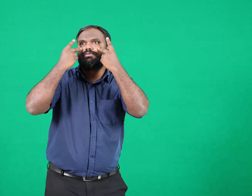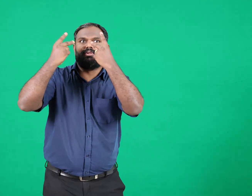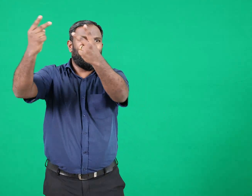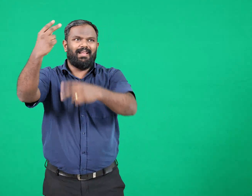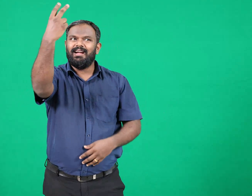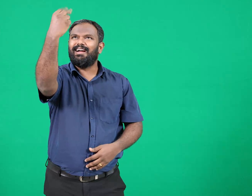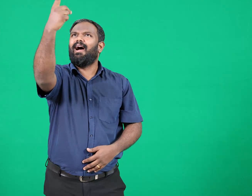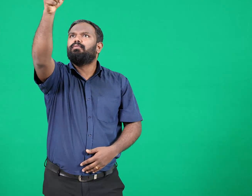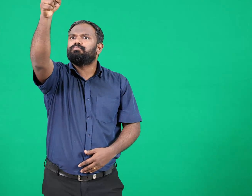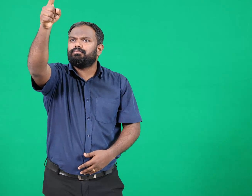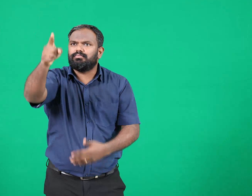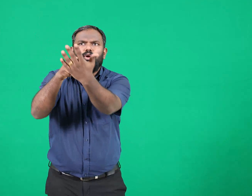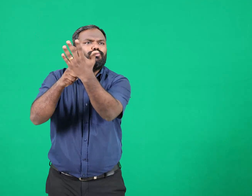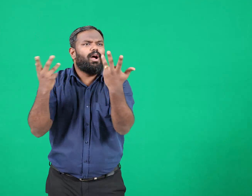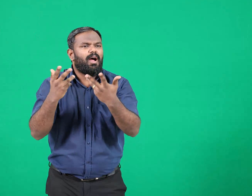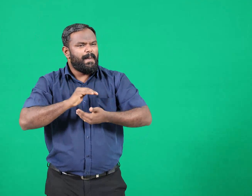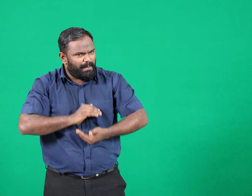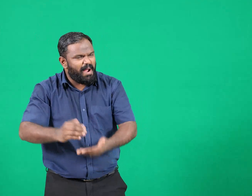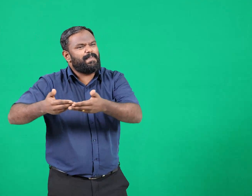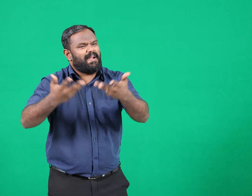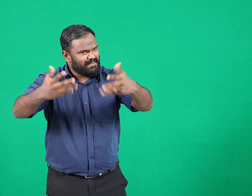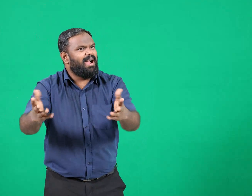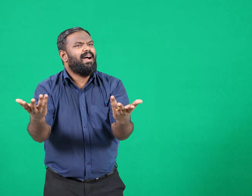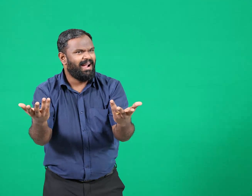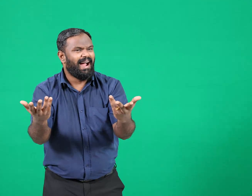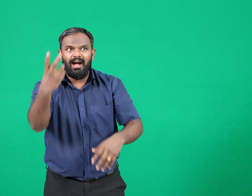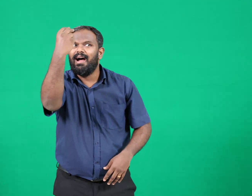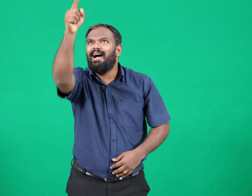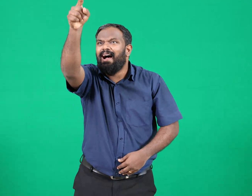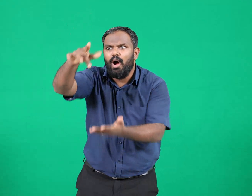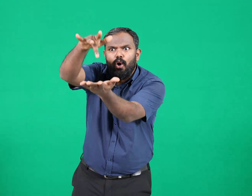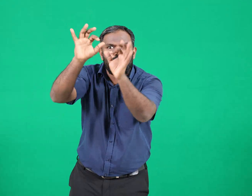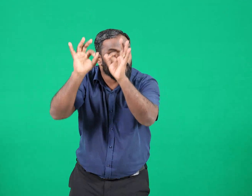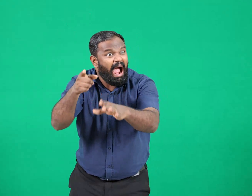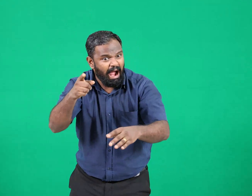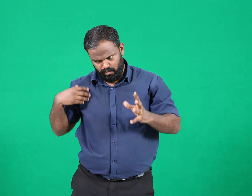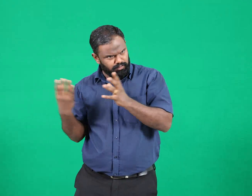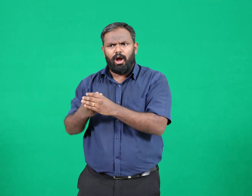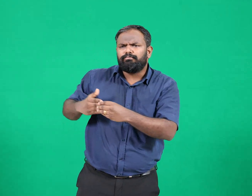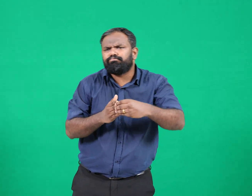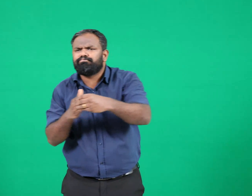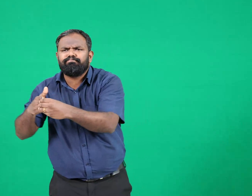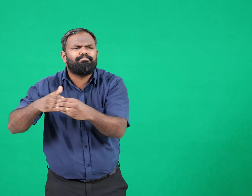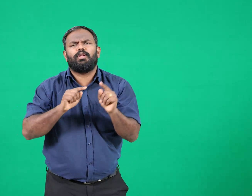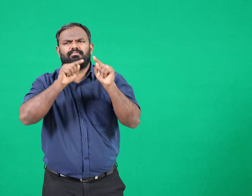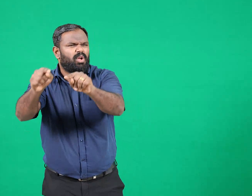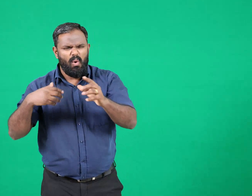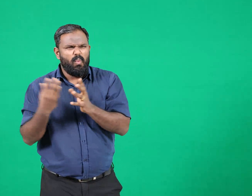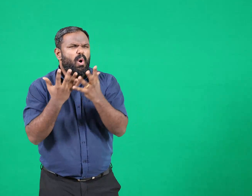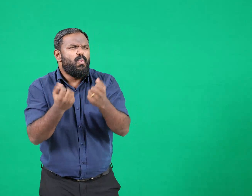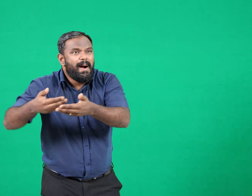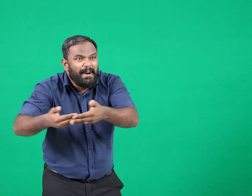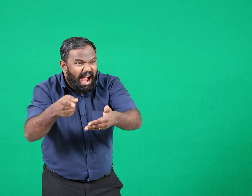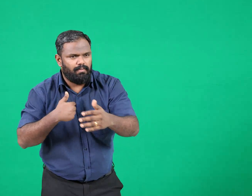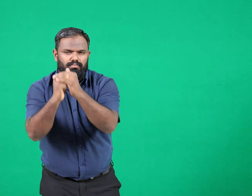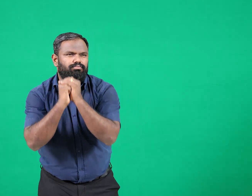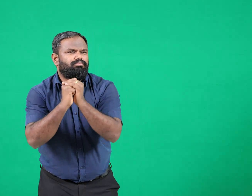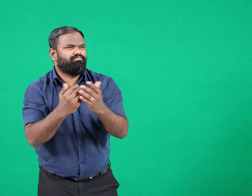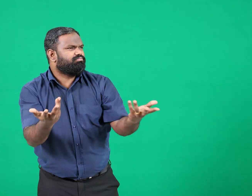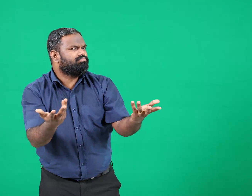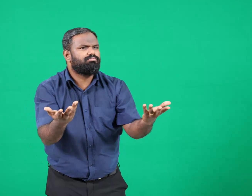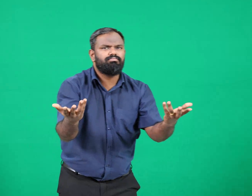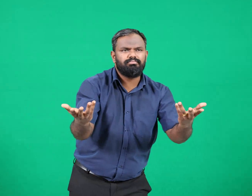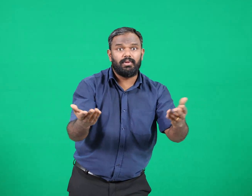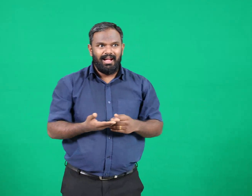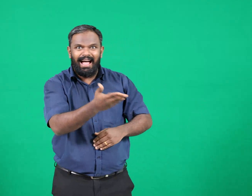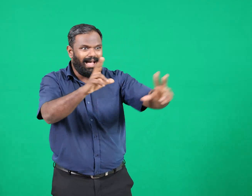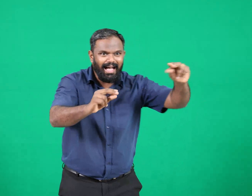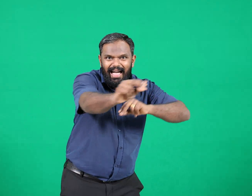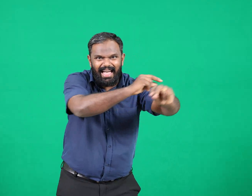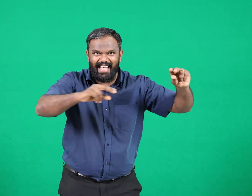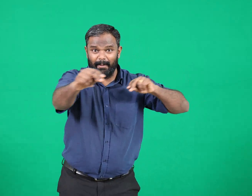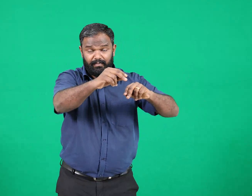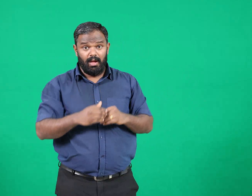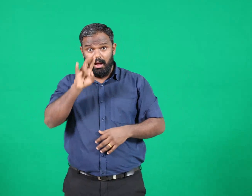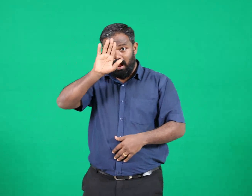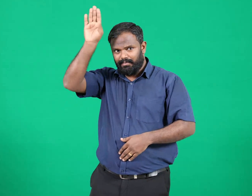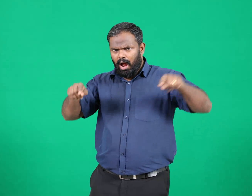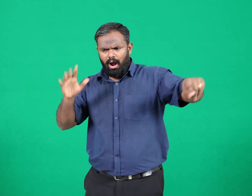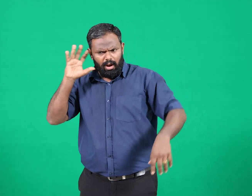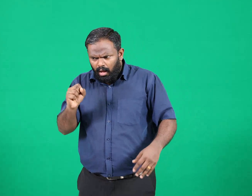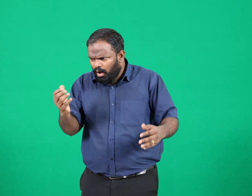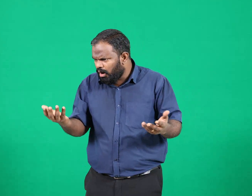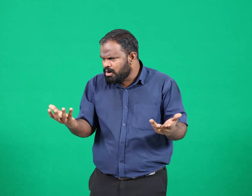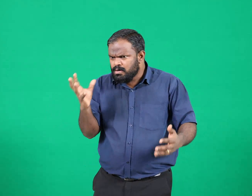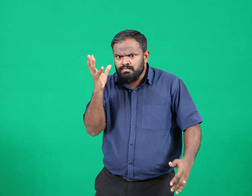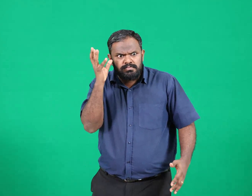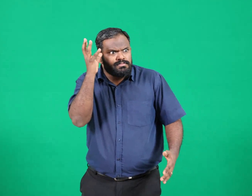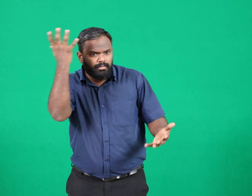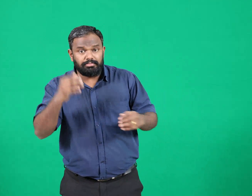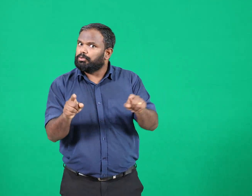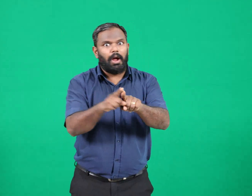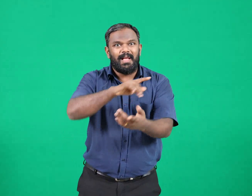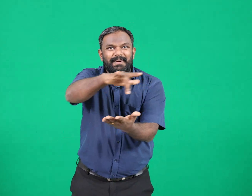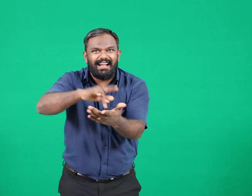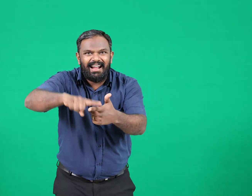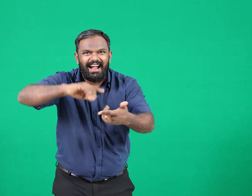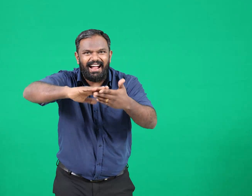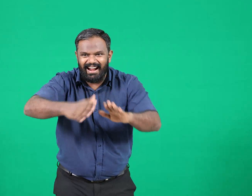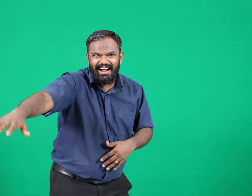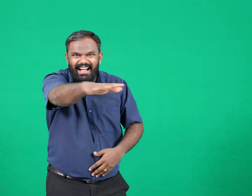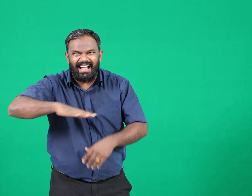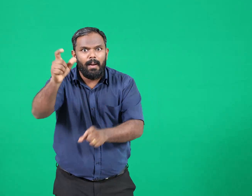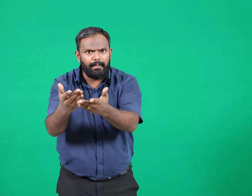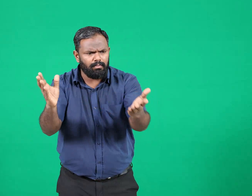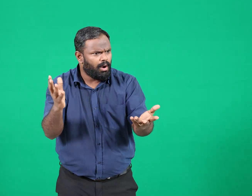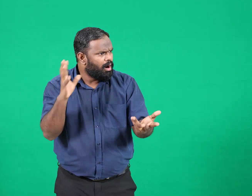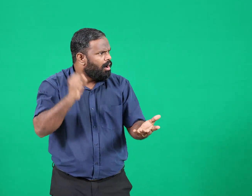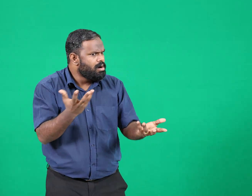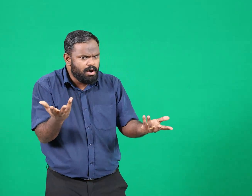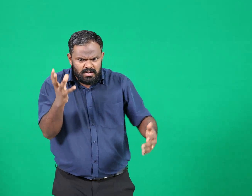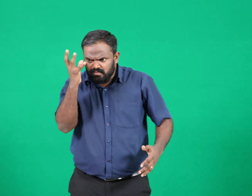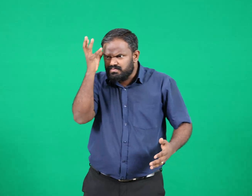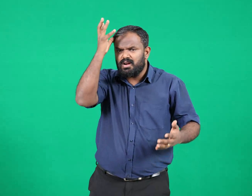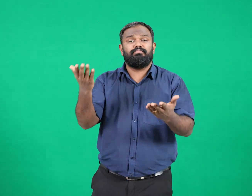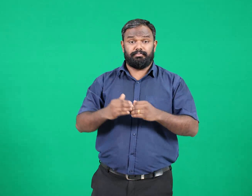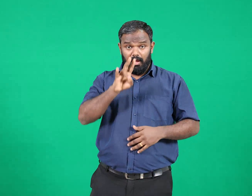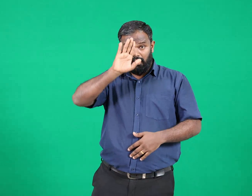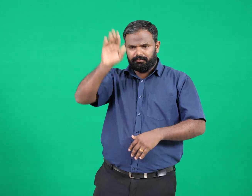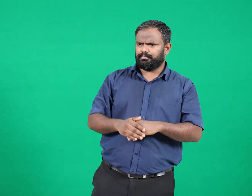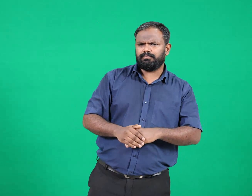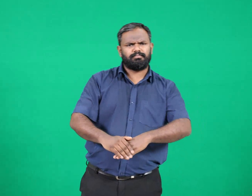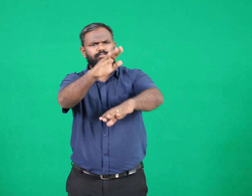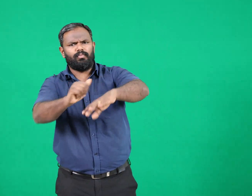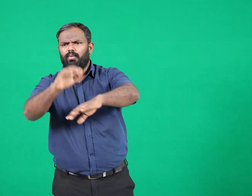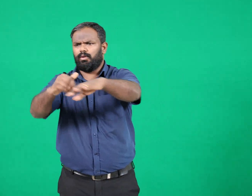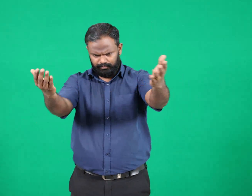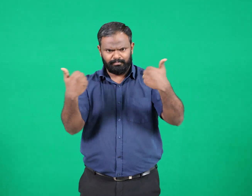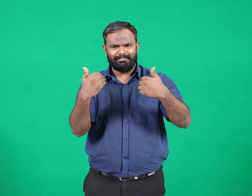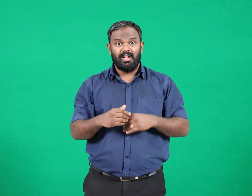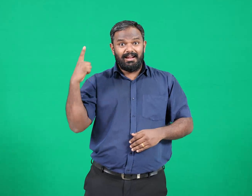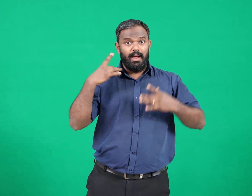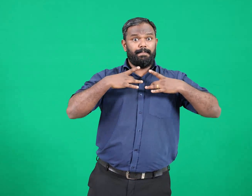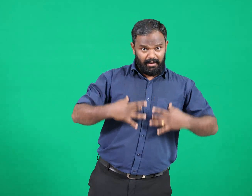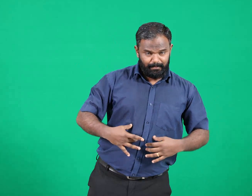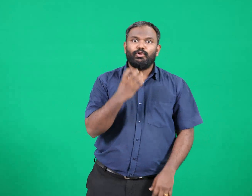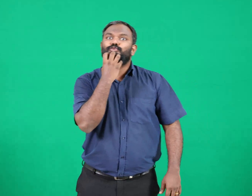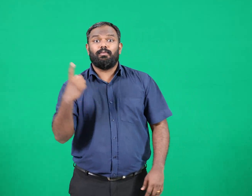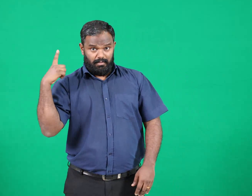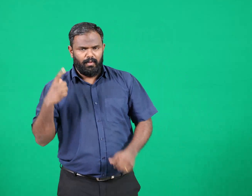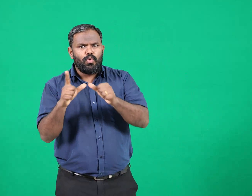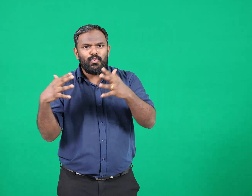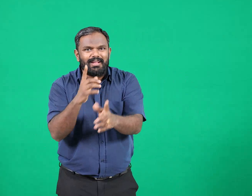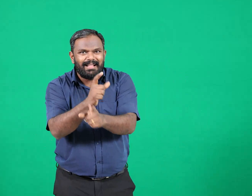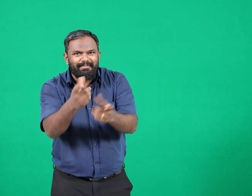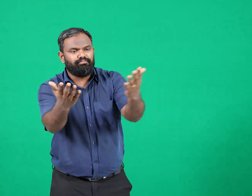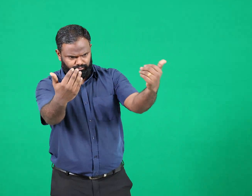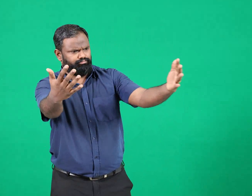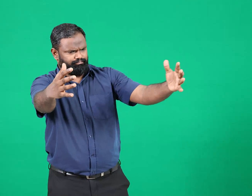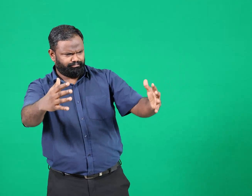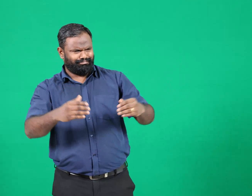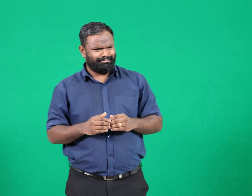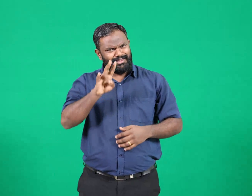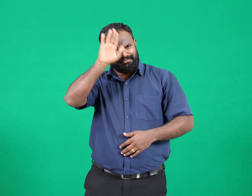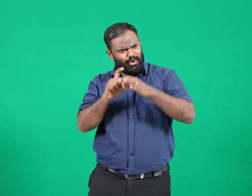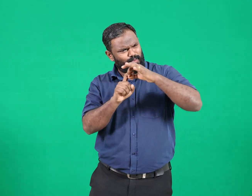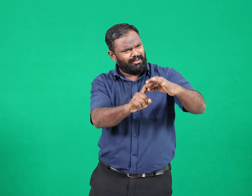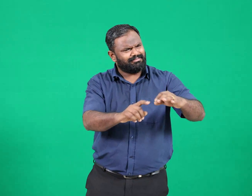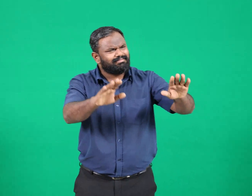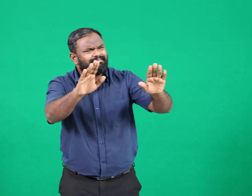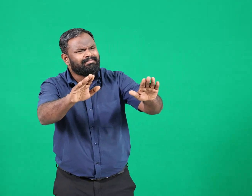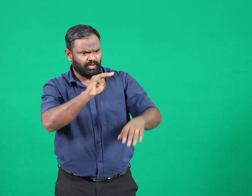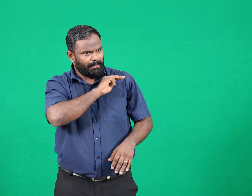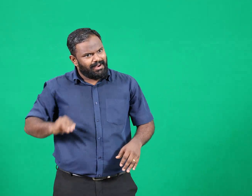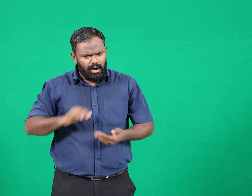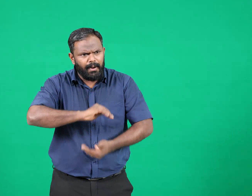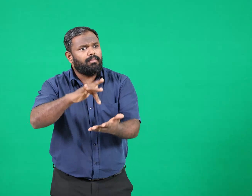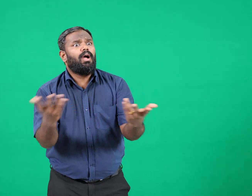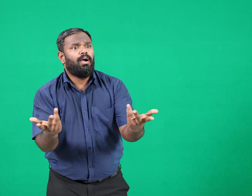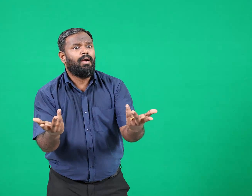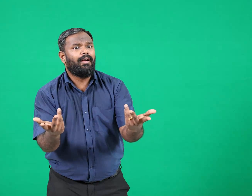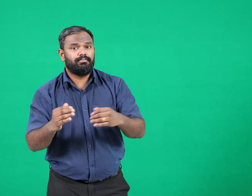When King Herod heard this, he was disturbed, and all Jerusalem with him. And when he had assembled all the chief priests and scribes of the people, he asked them where the Christ was to be born.